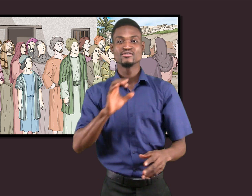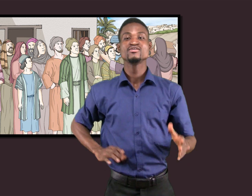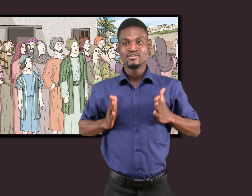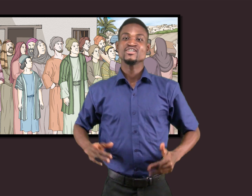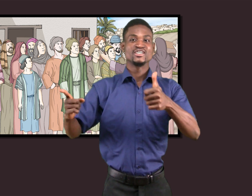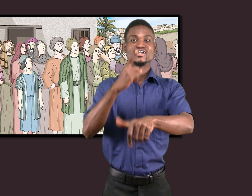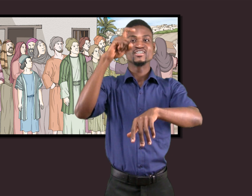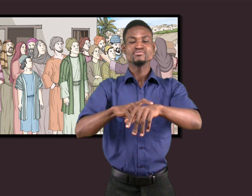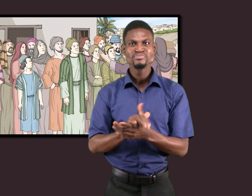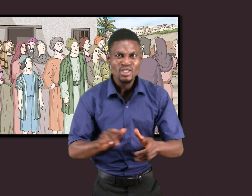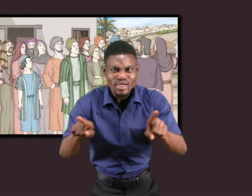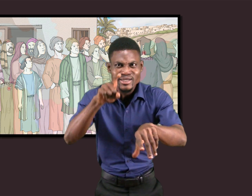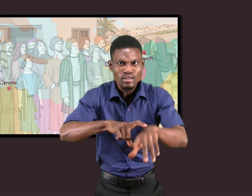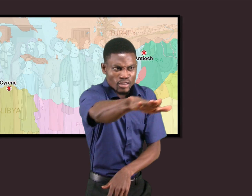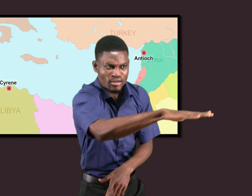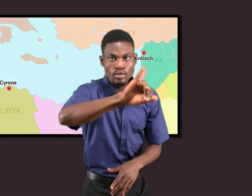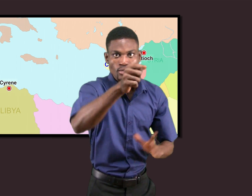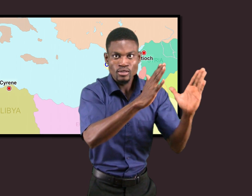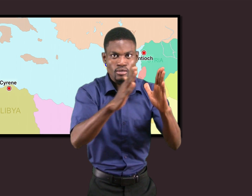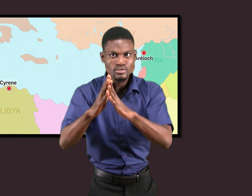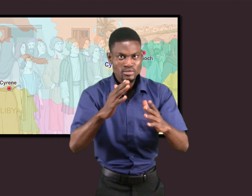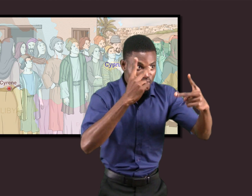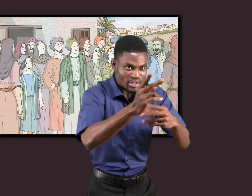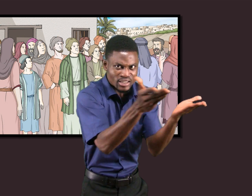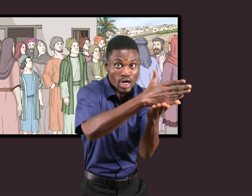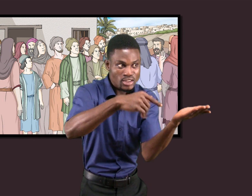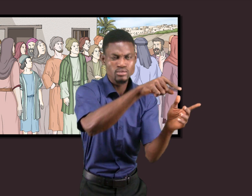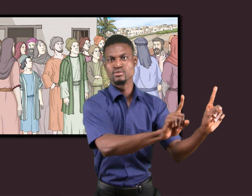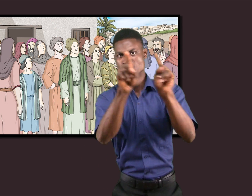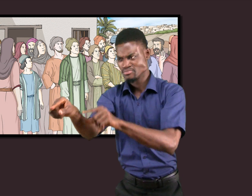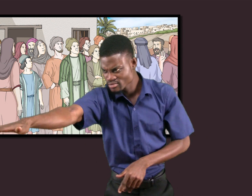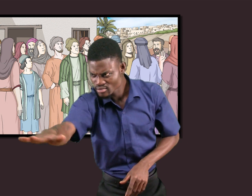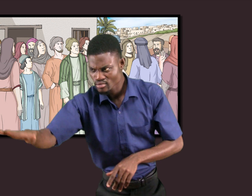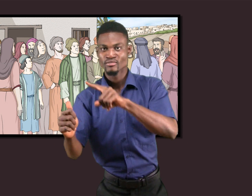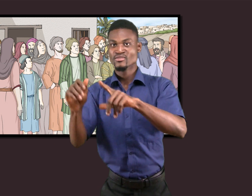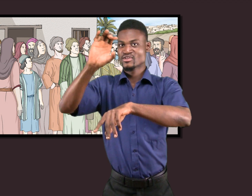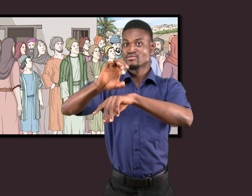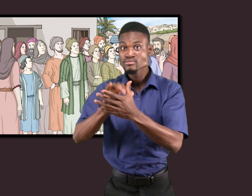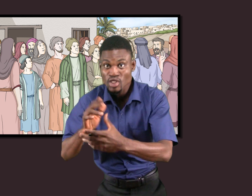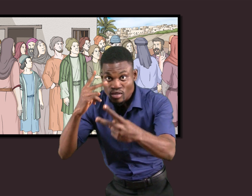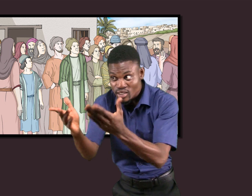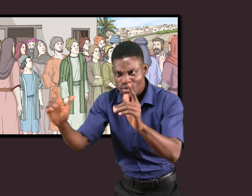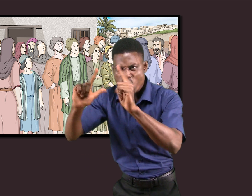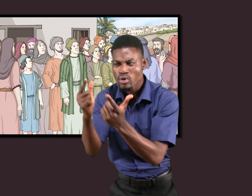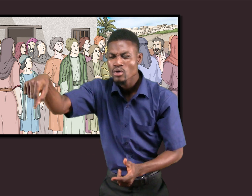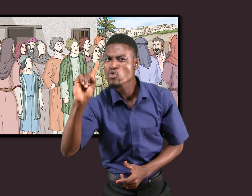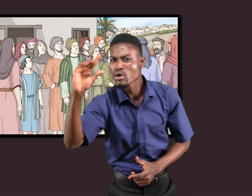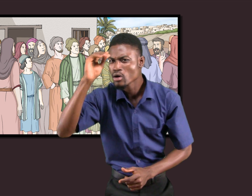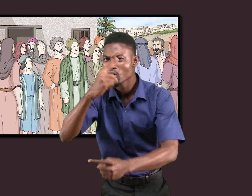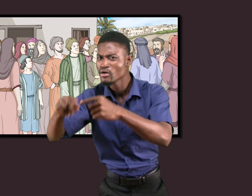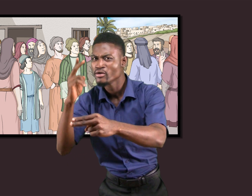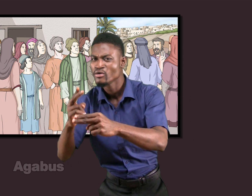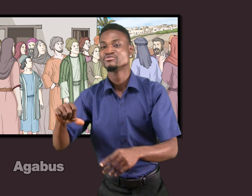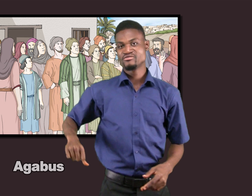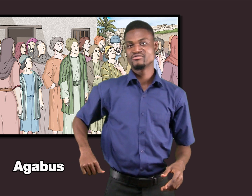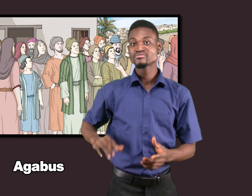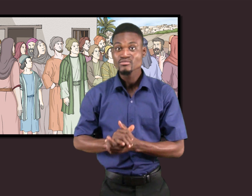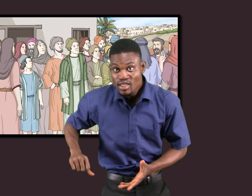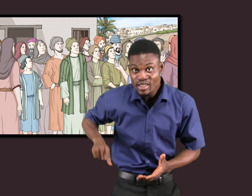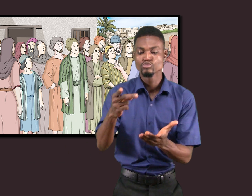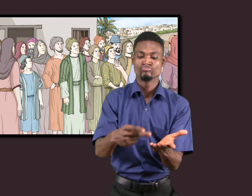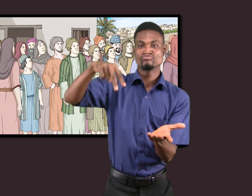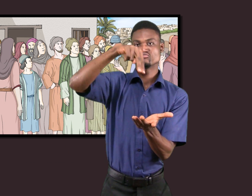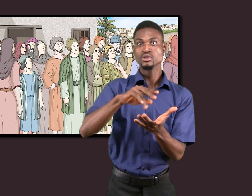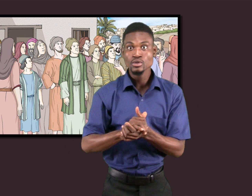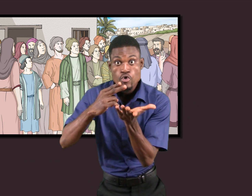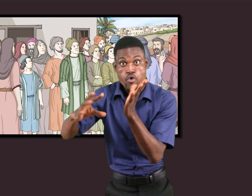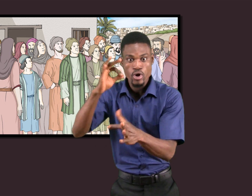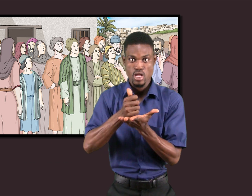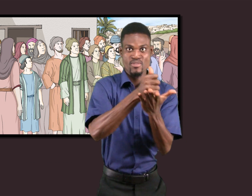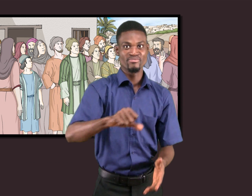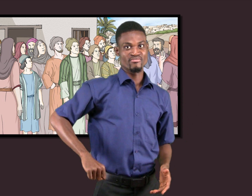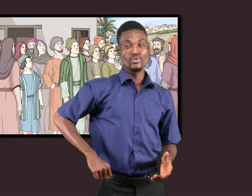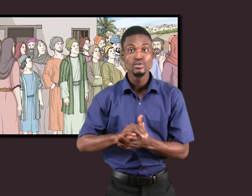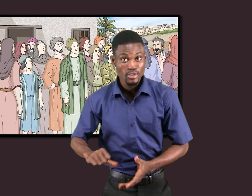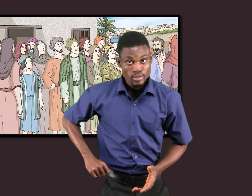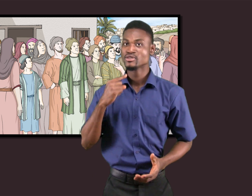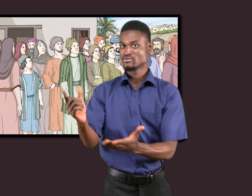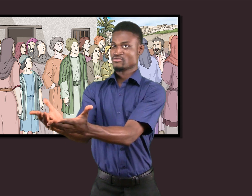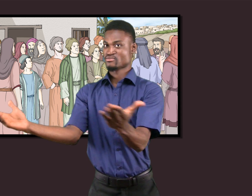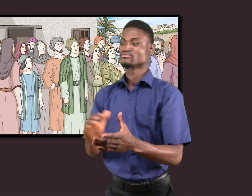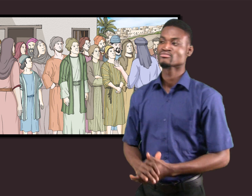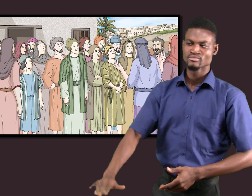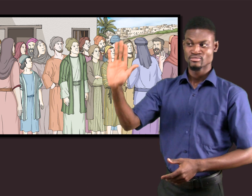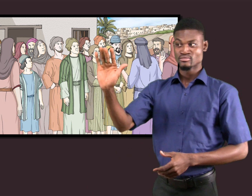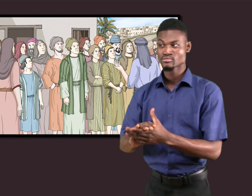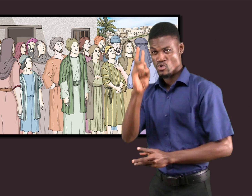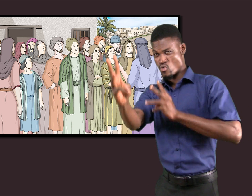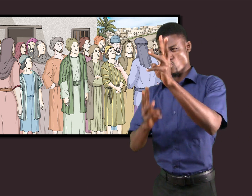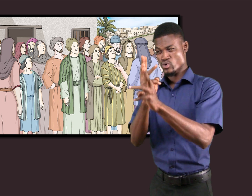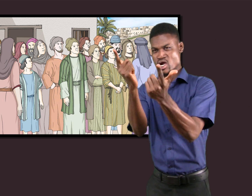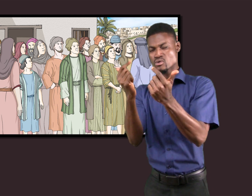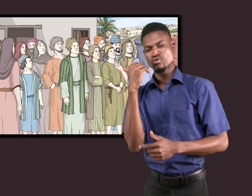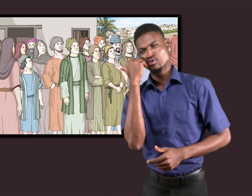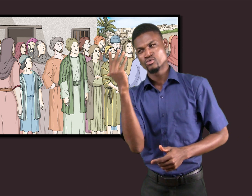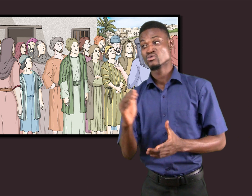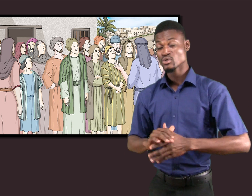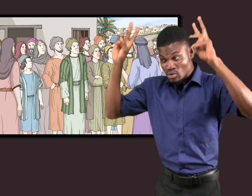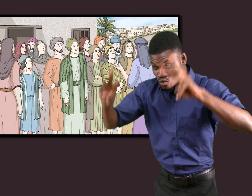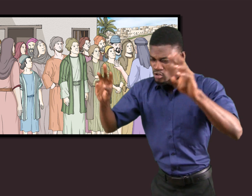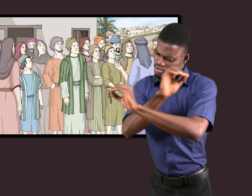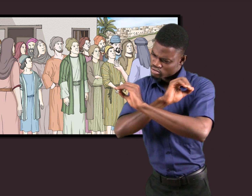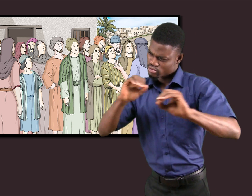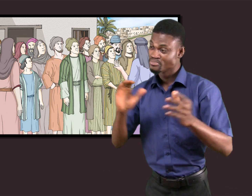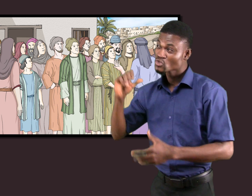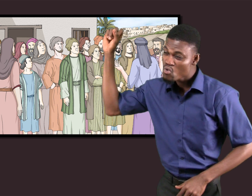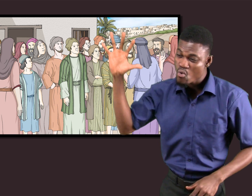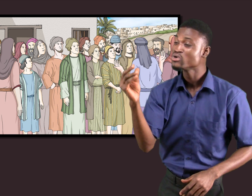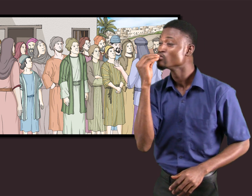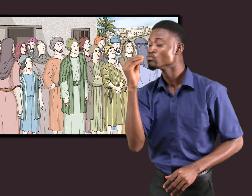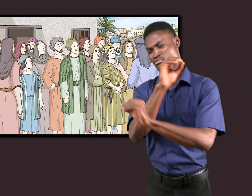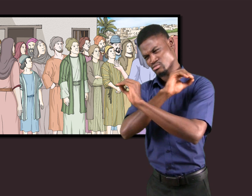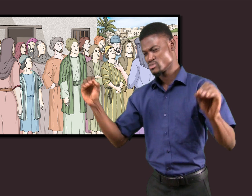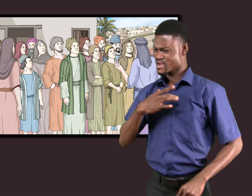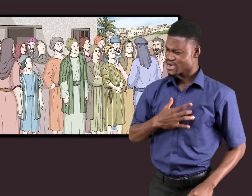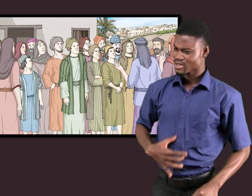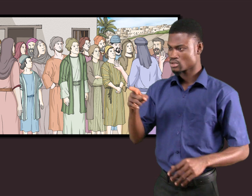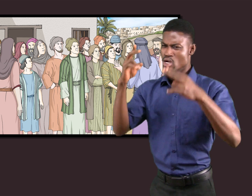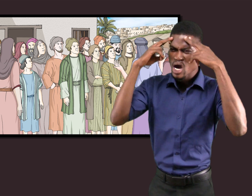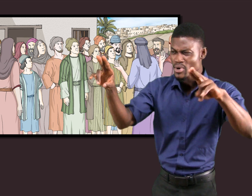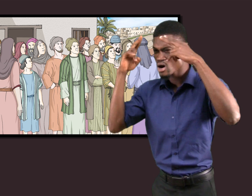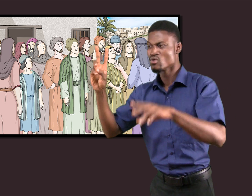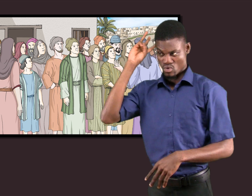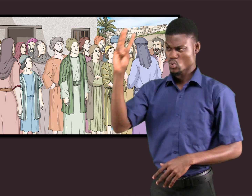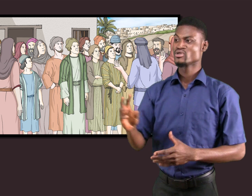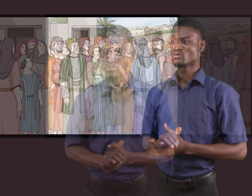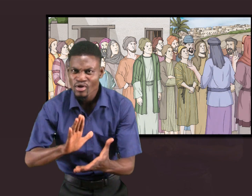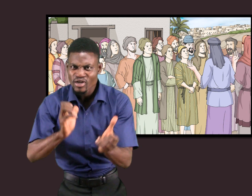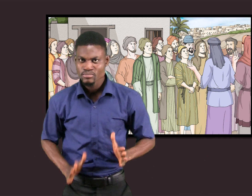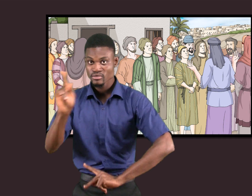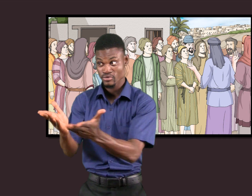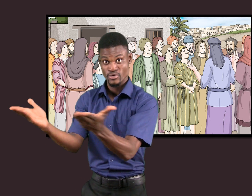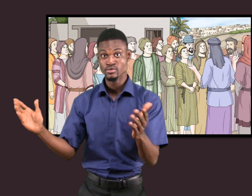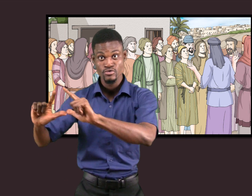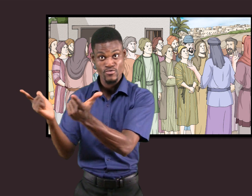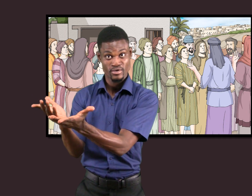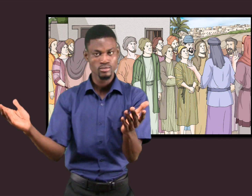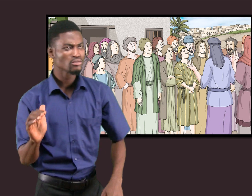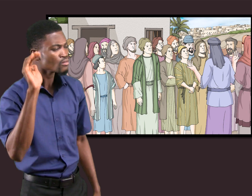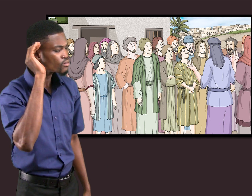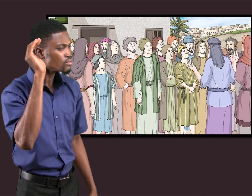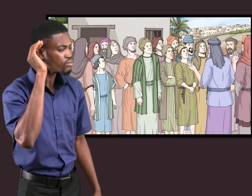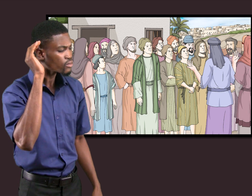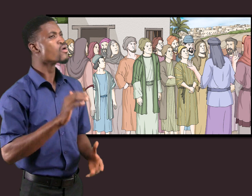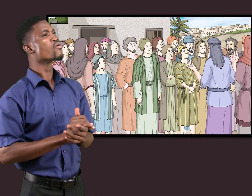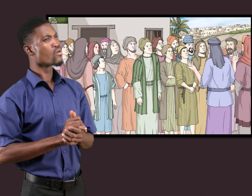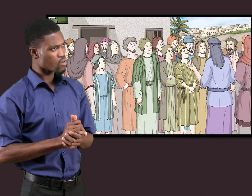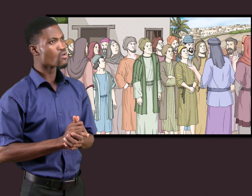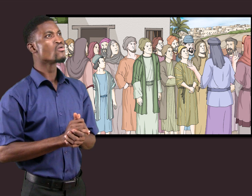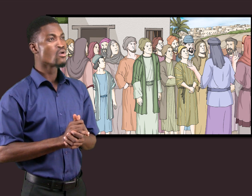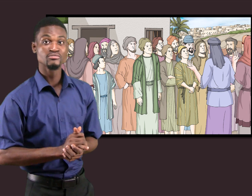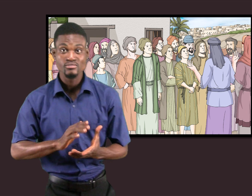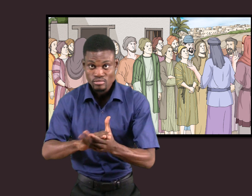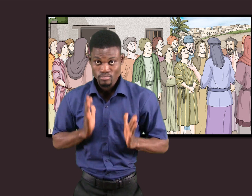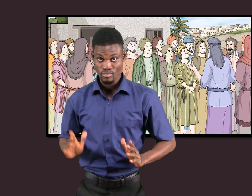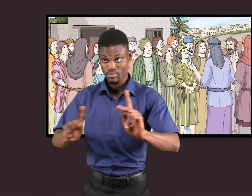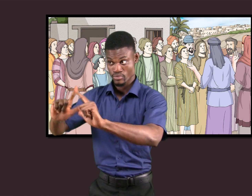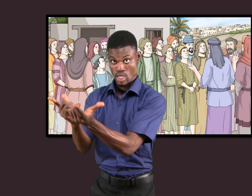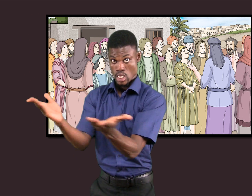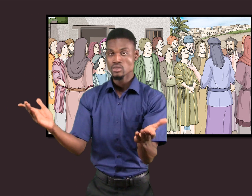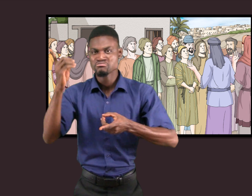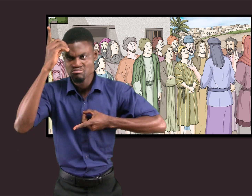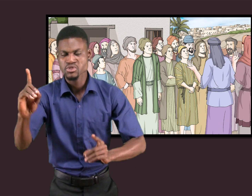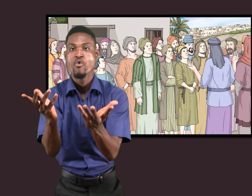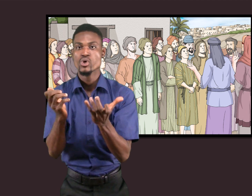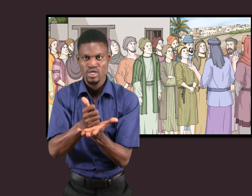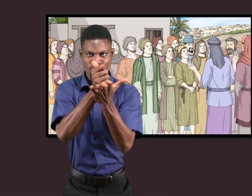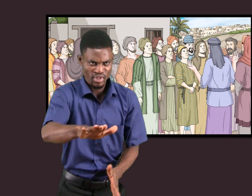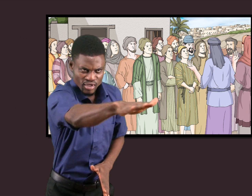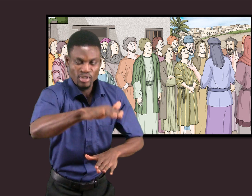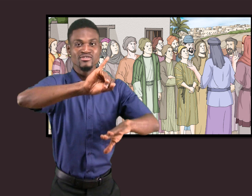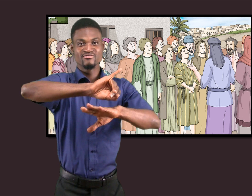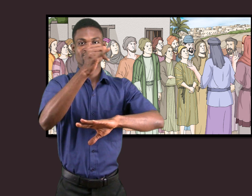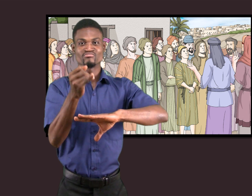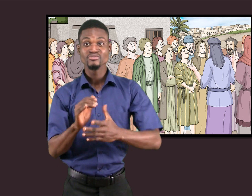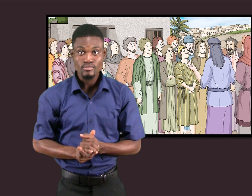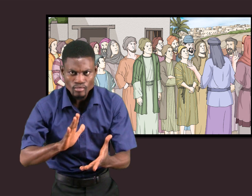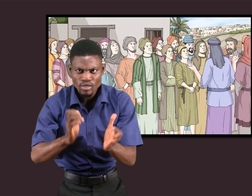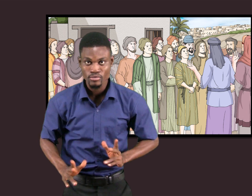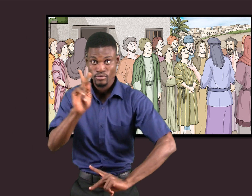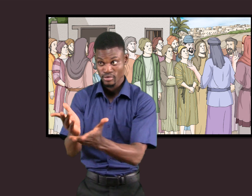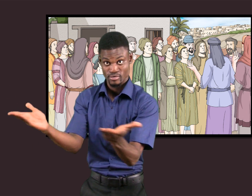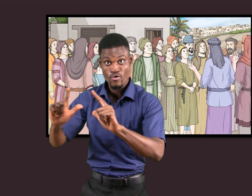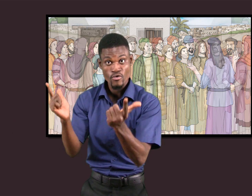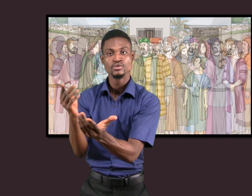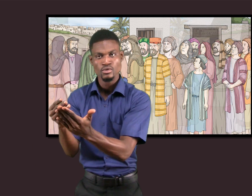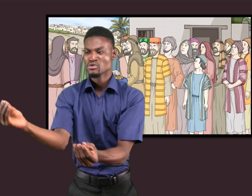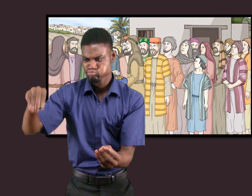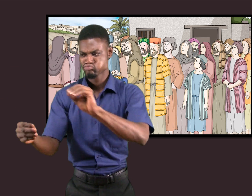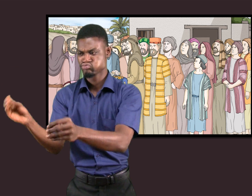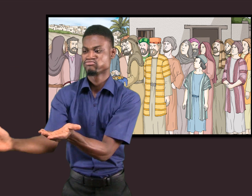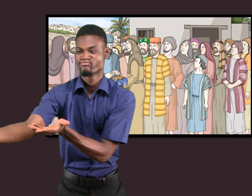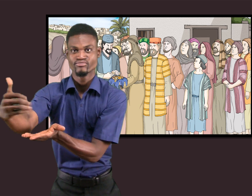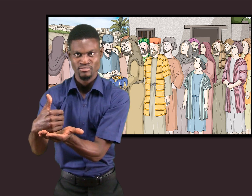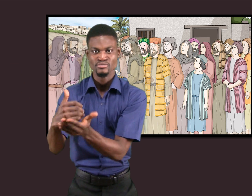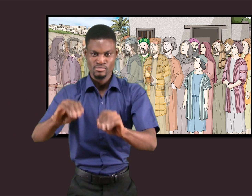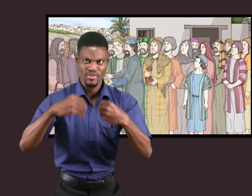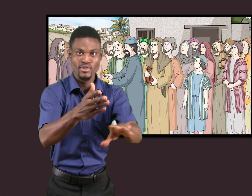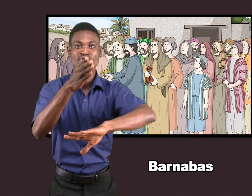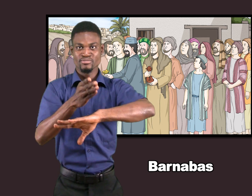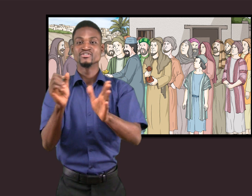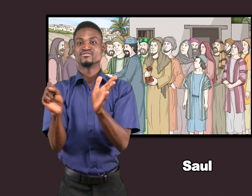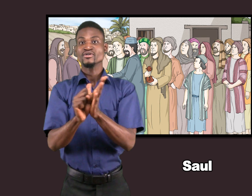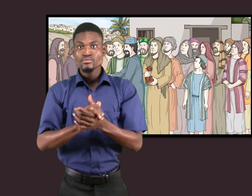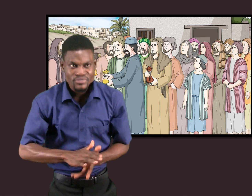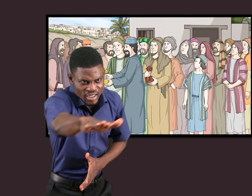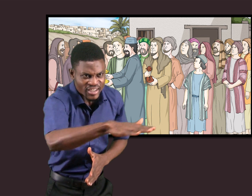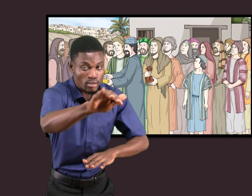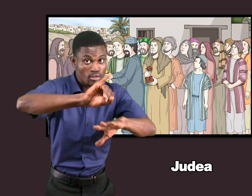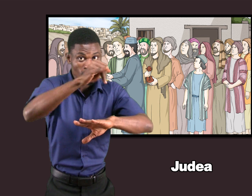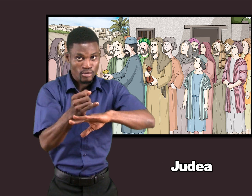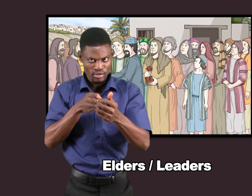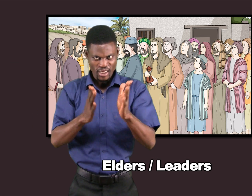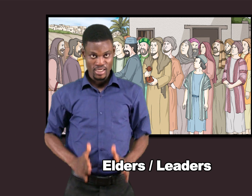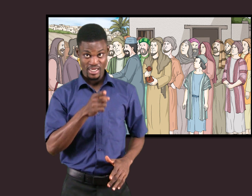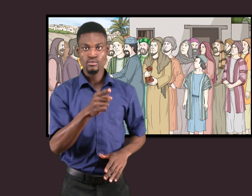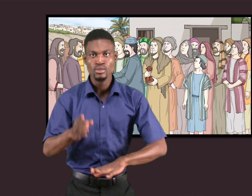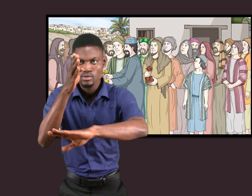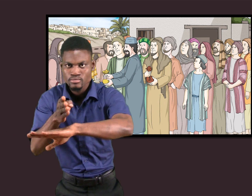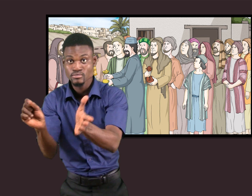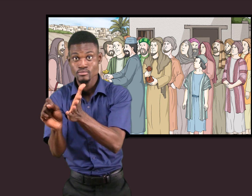One of them named Agabus stood up and predicted through the Spirit that a great famine would sweep across the whole world. (This happened under Claudius.) So the disciples, each according to his ability, decided to send relief to the brothers living in Judea.